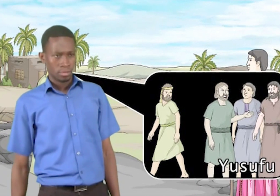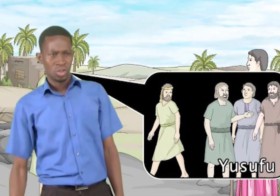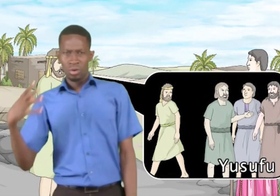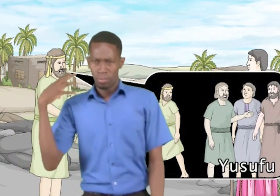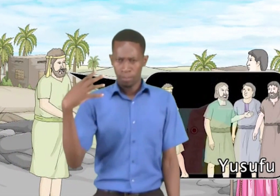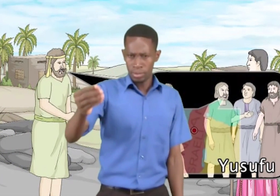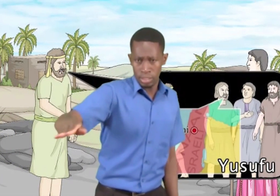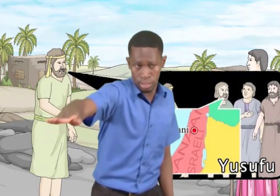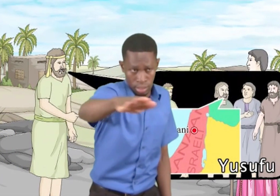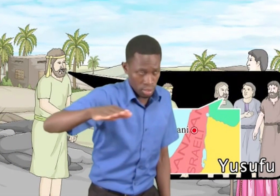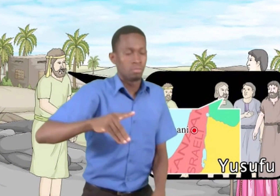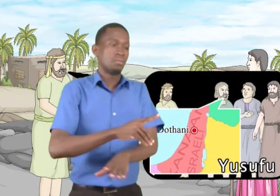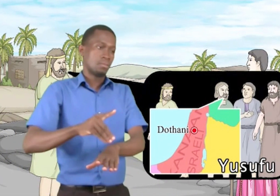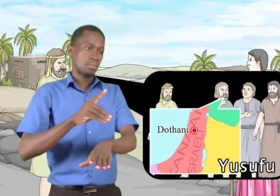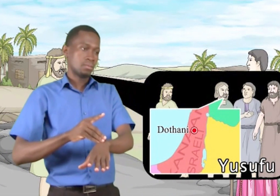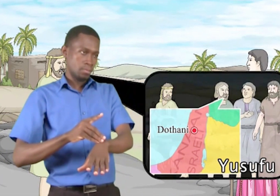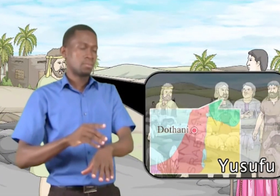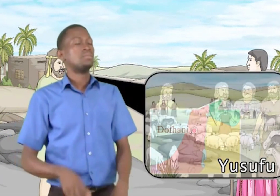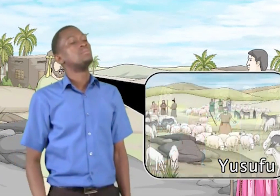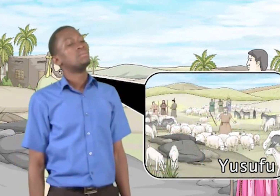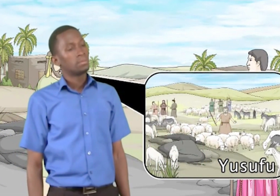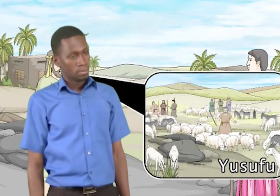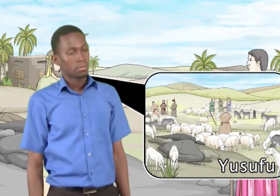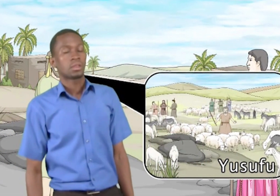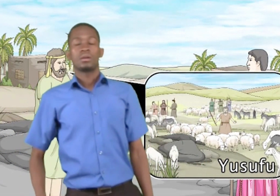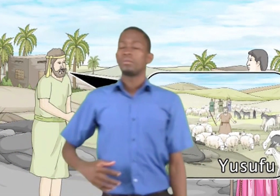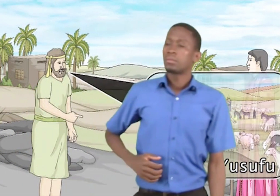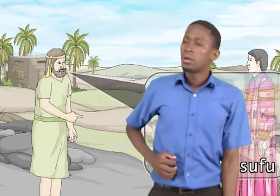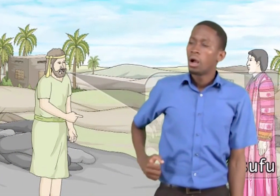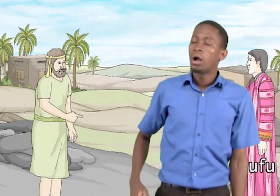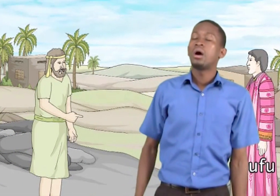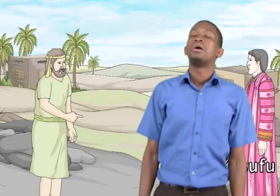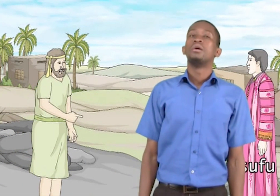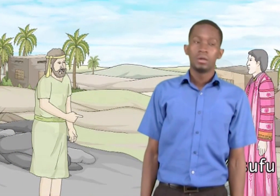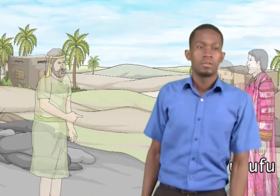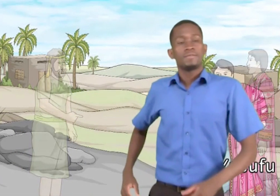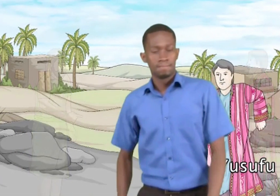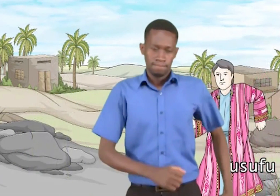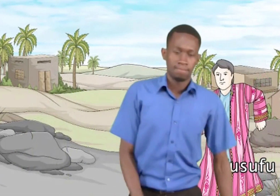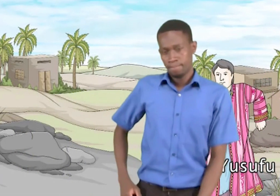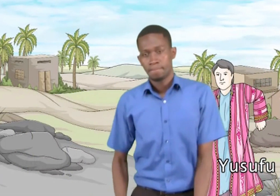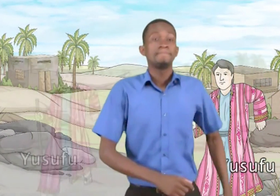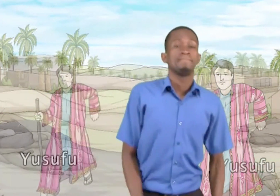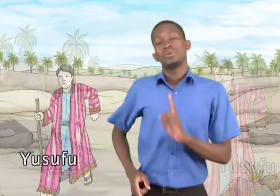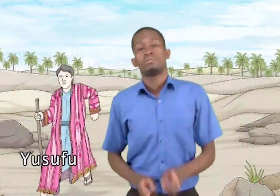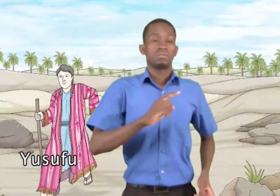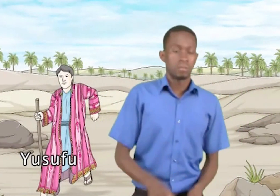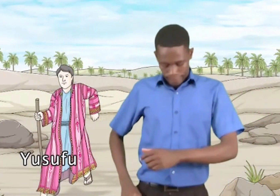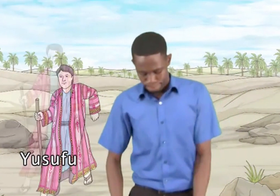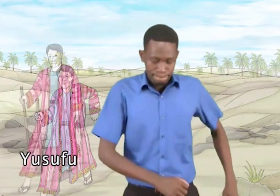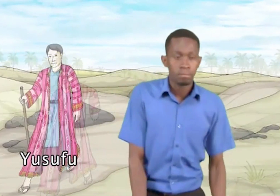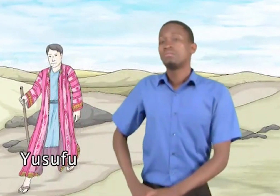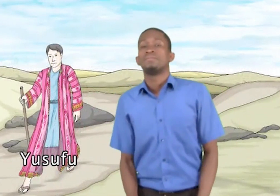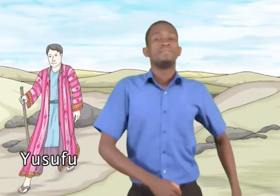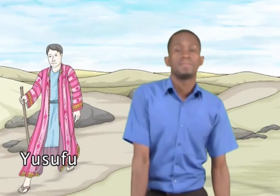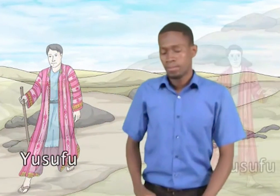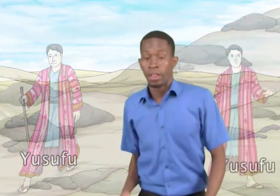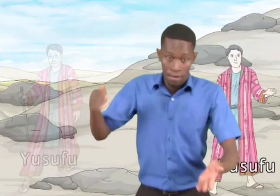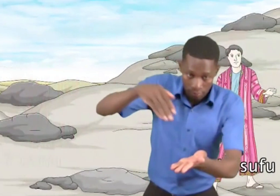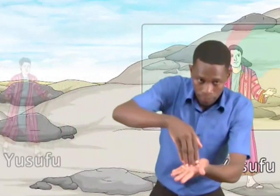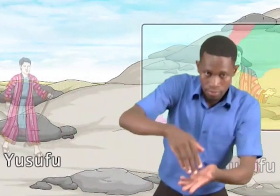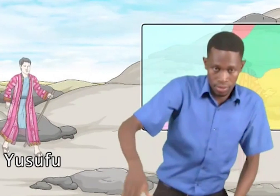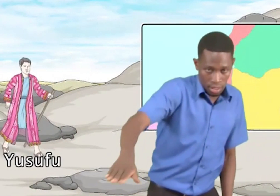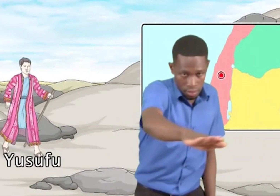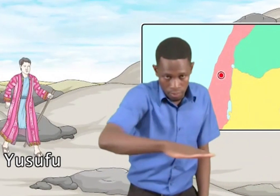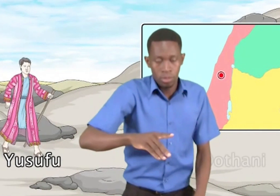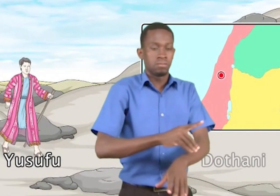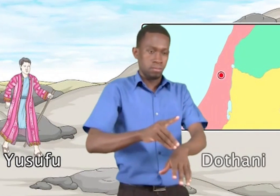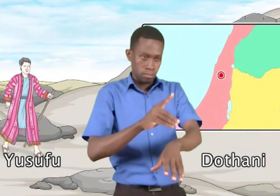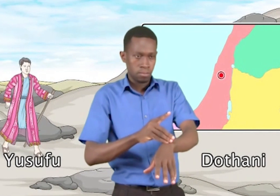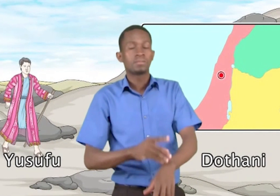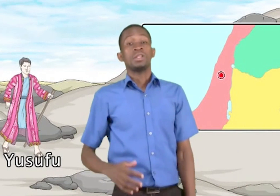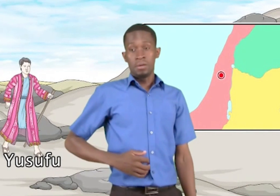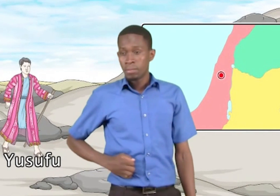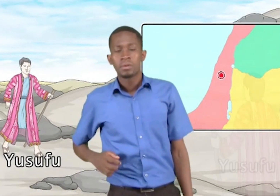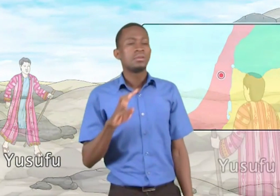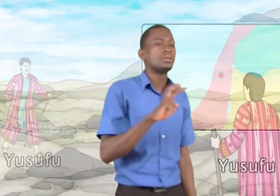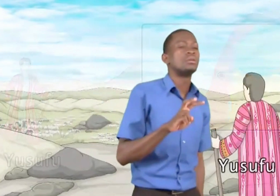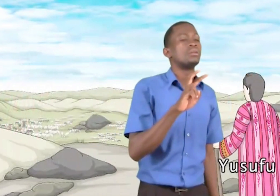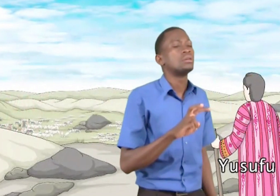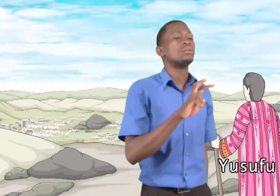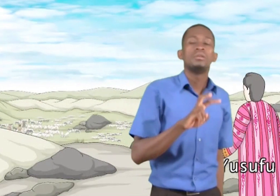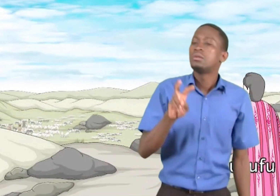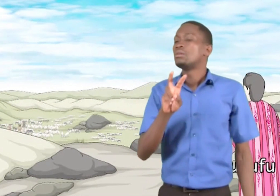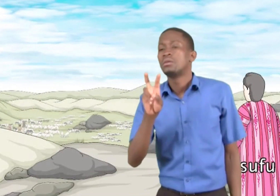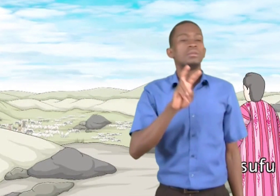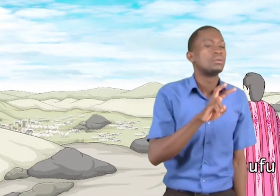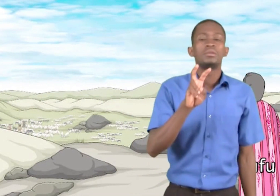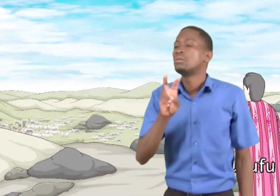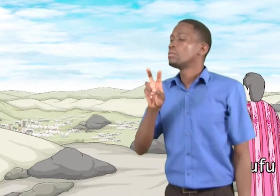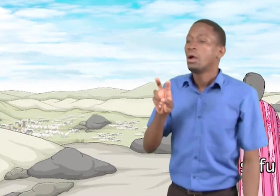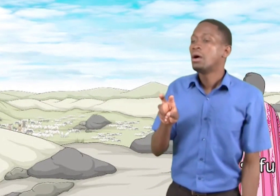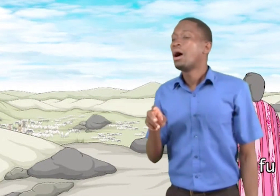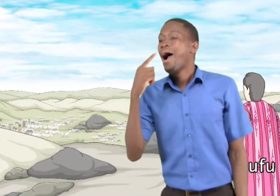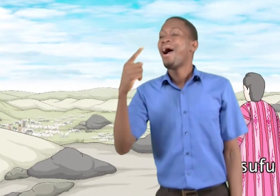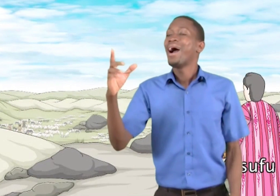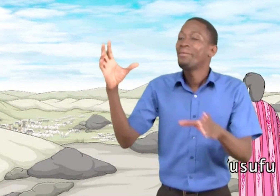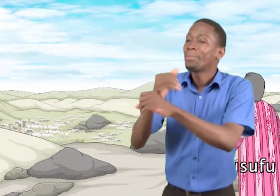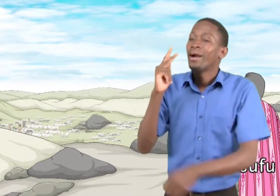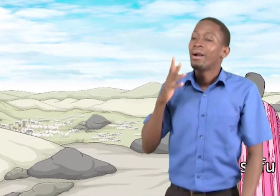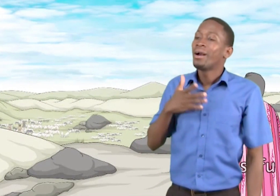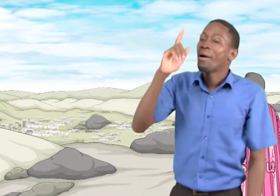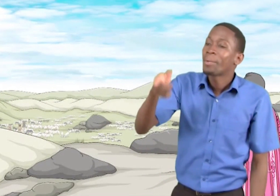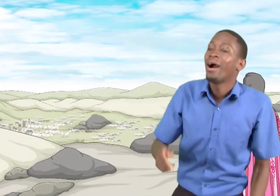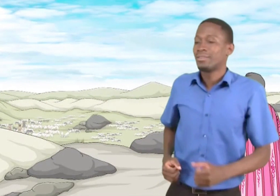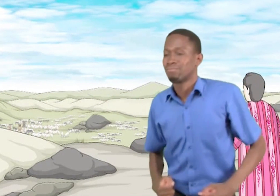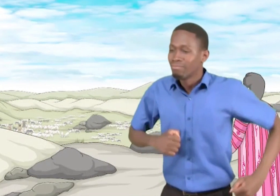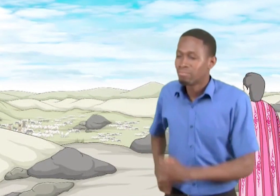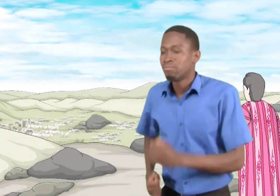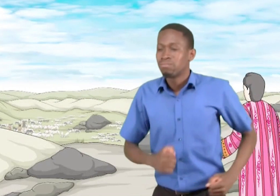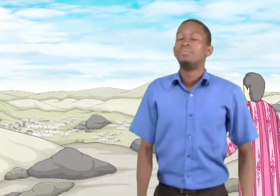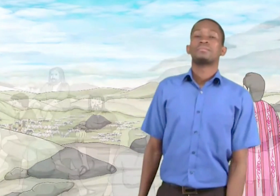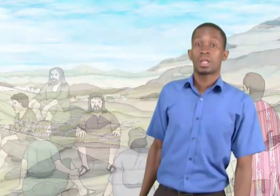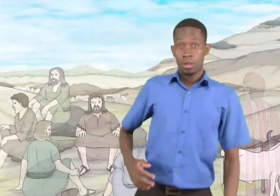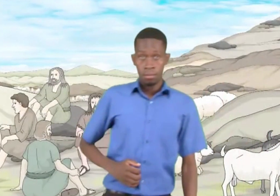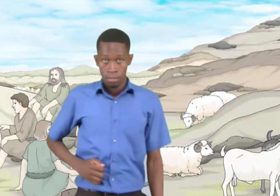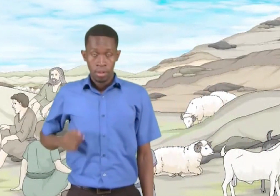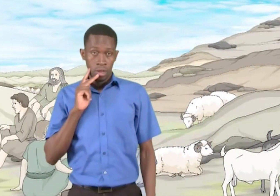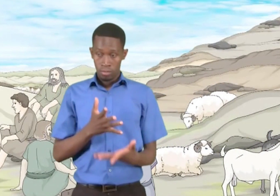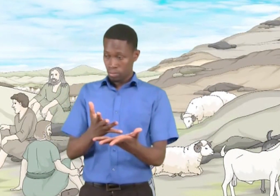“I heard them say, ‘Let us go to Dothan.’” So Joseph set out after his brothers and found them at Dothan.